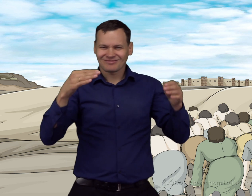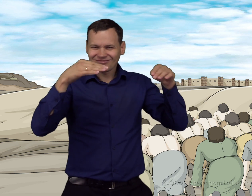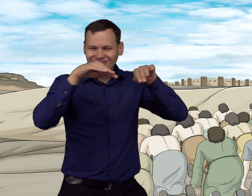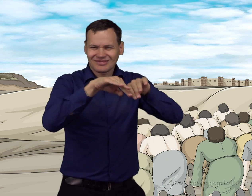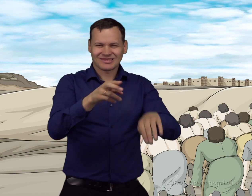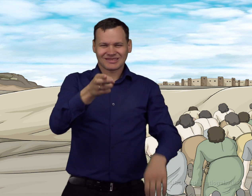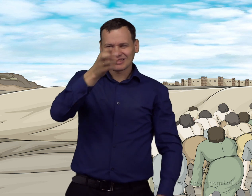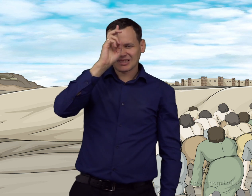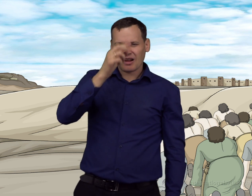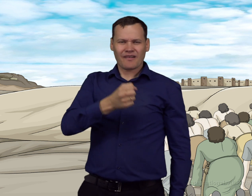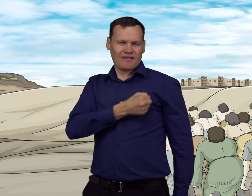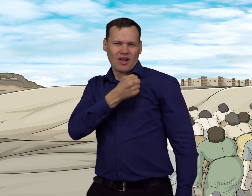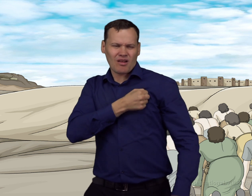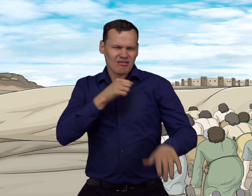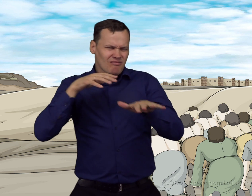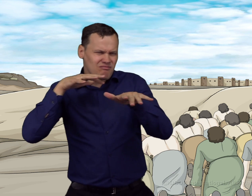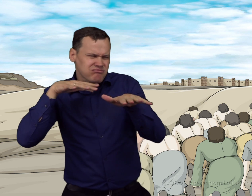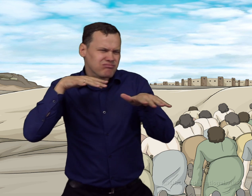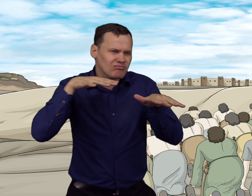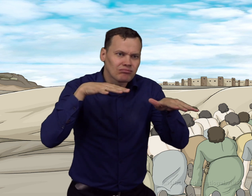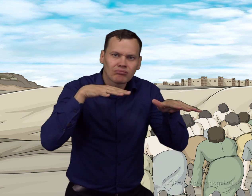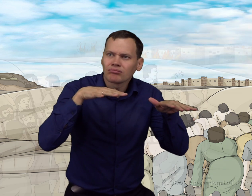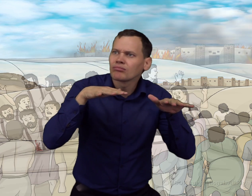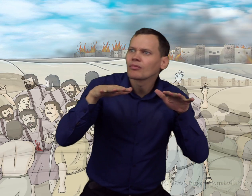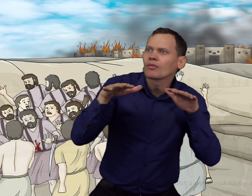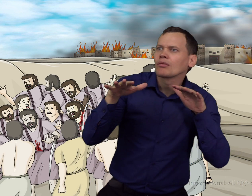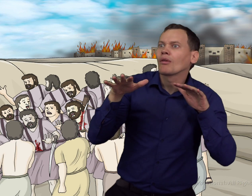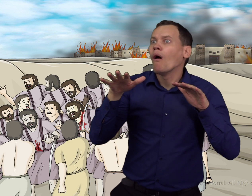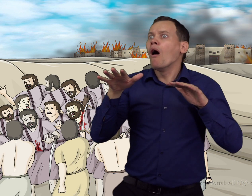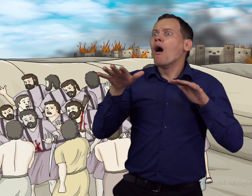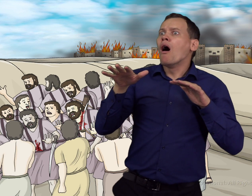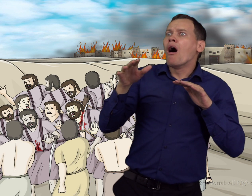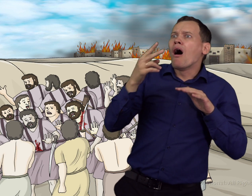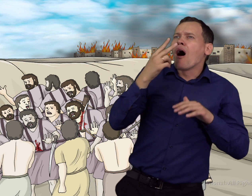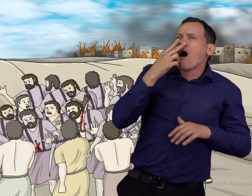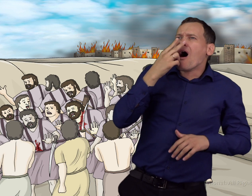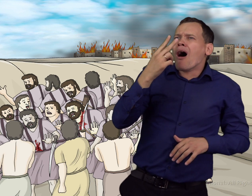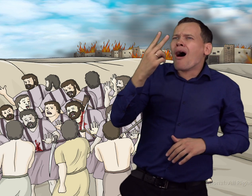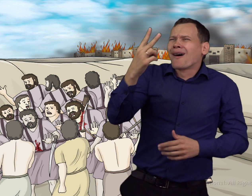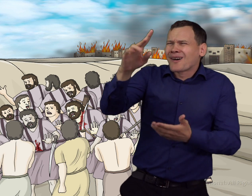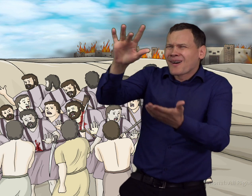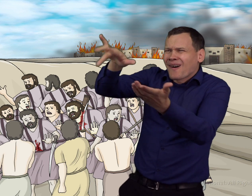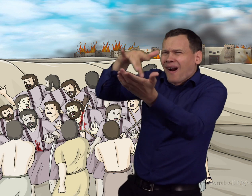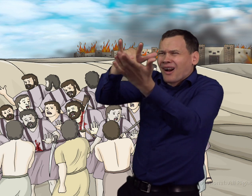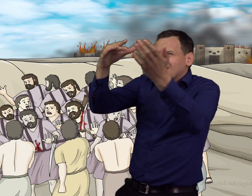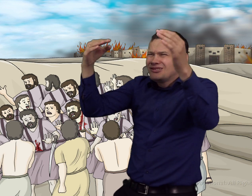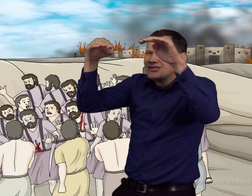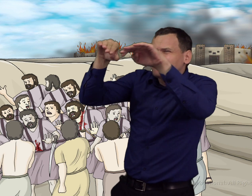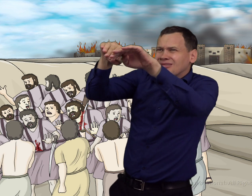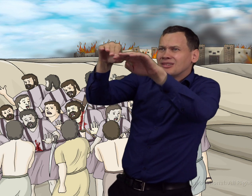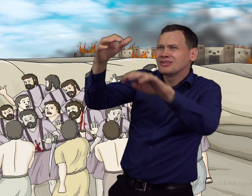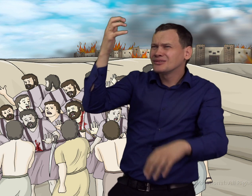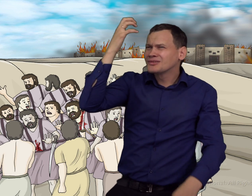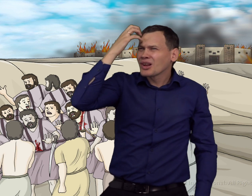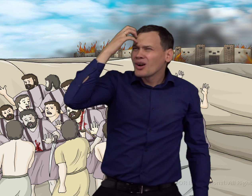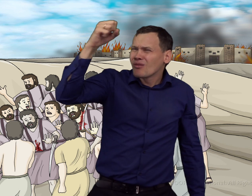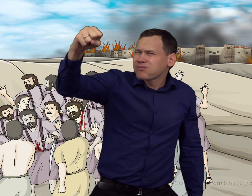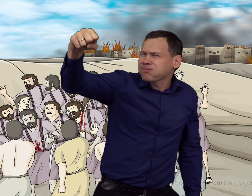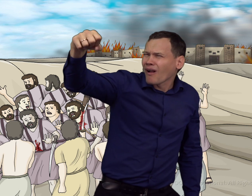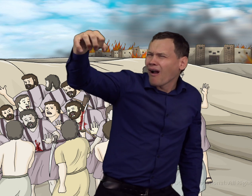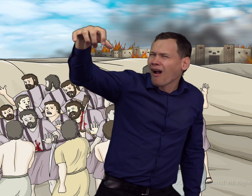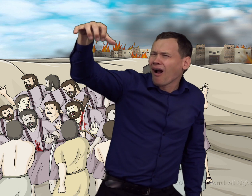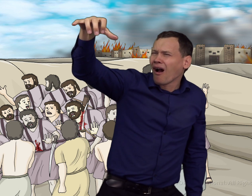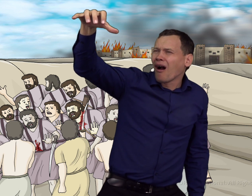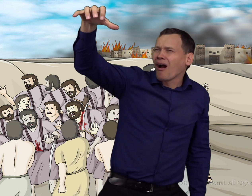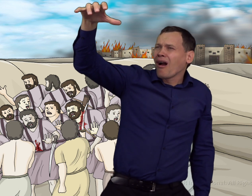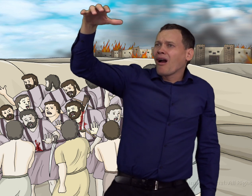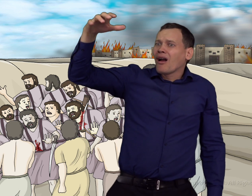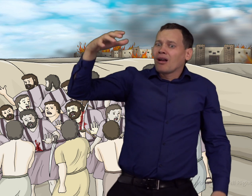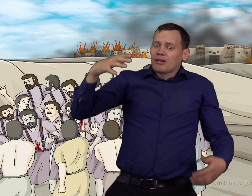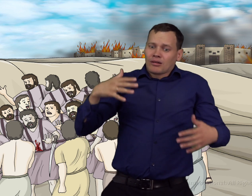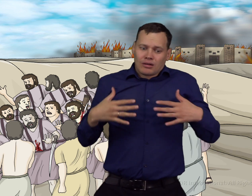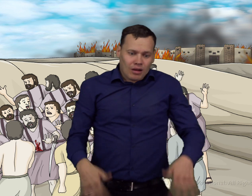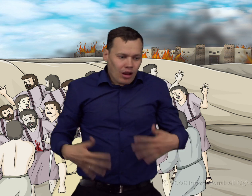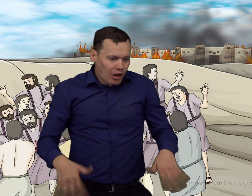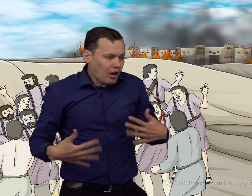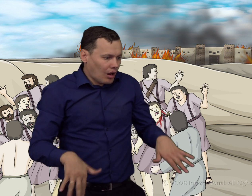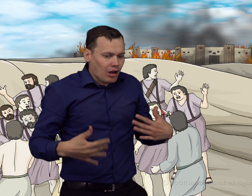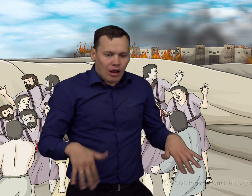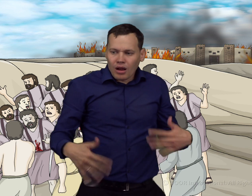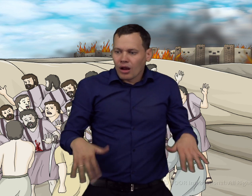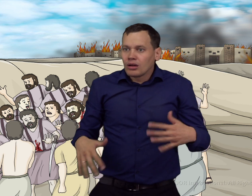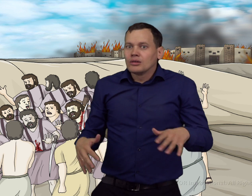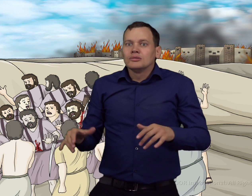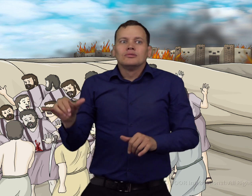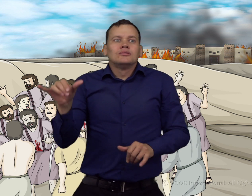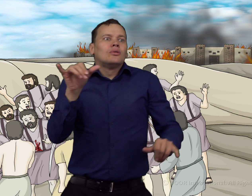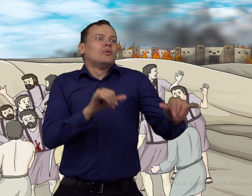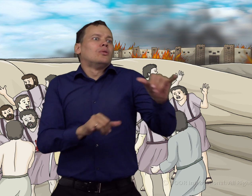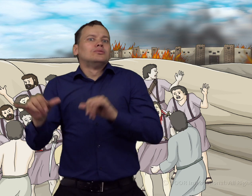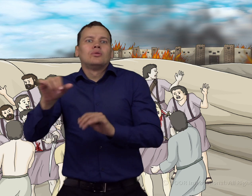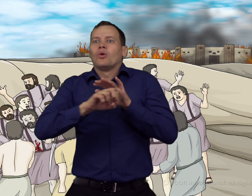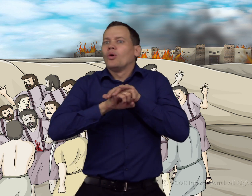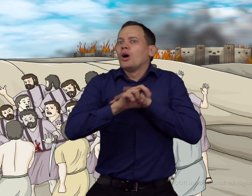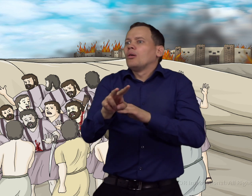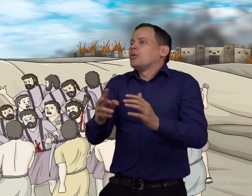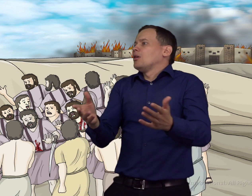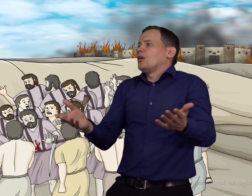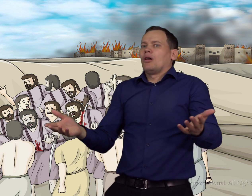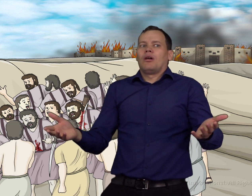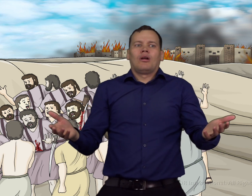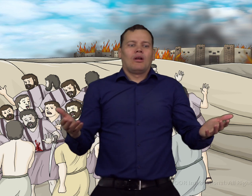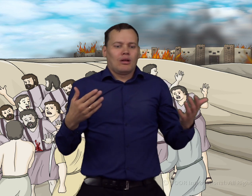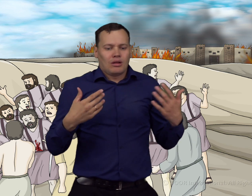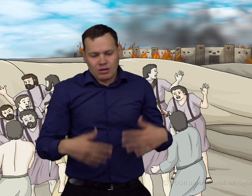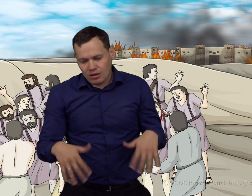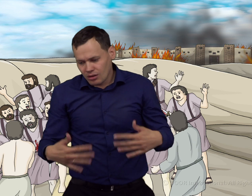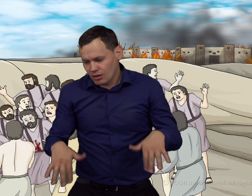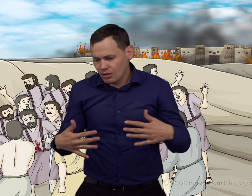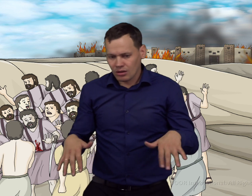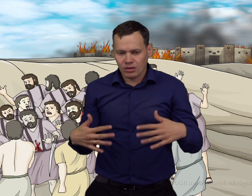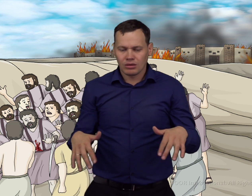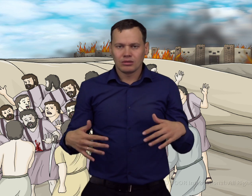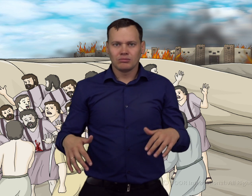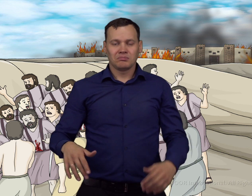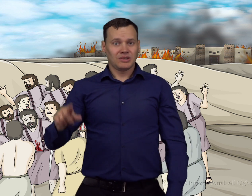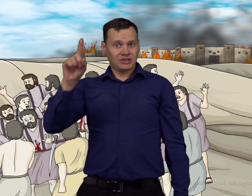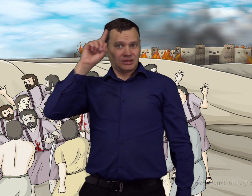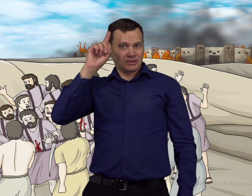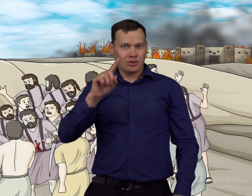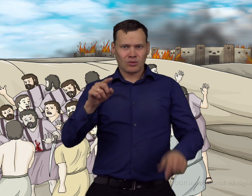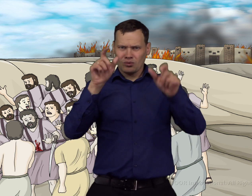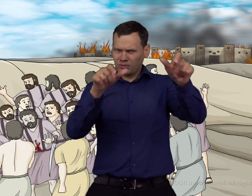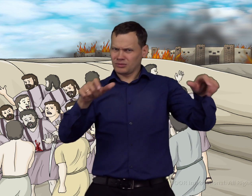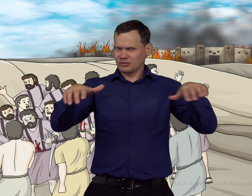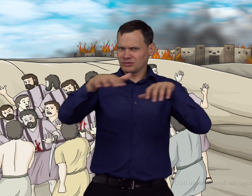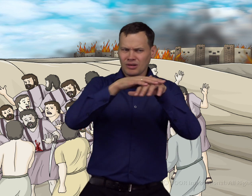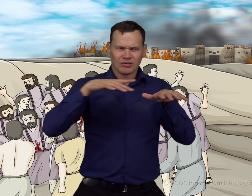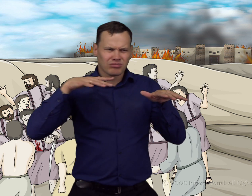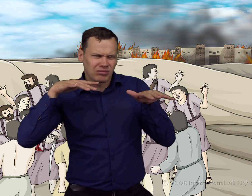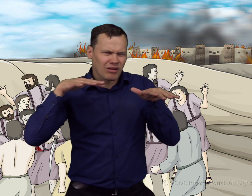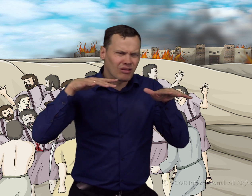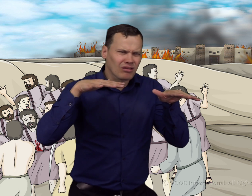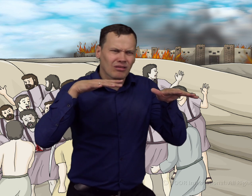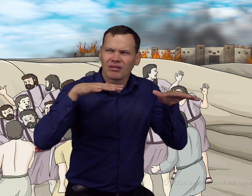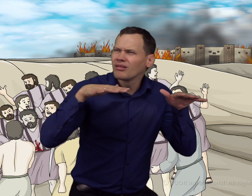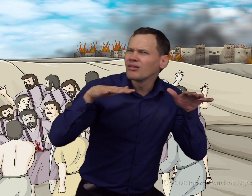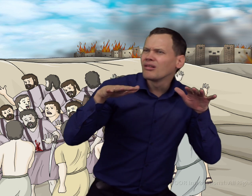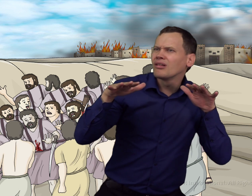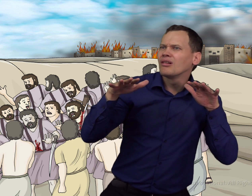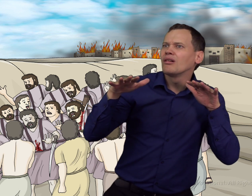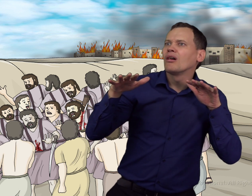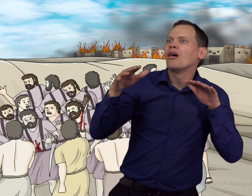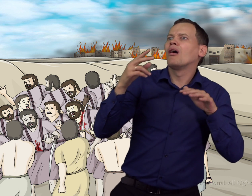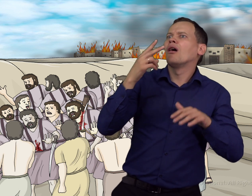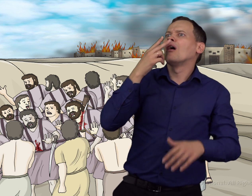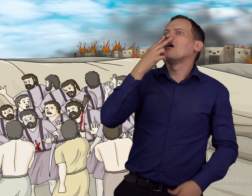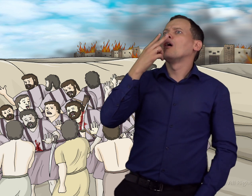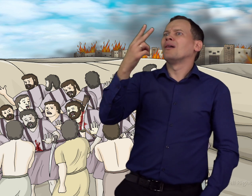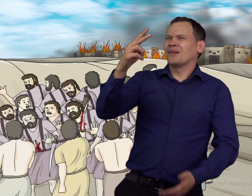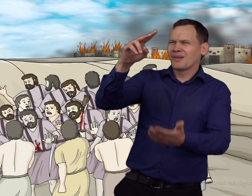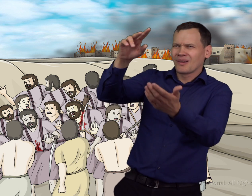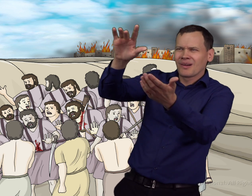They rushed forward, entered the city, captured it, and immediately set it on fire. When the men of Ai turned and looked back, the smoke of the city was rising into the sky.